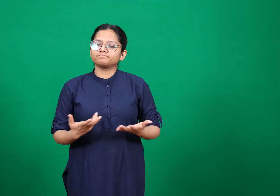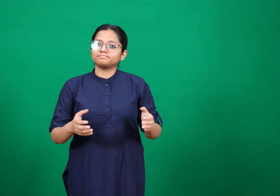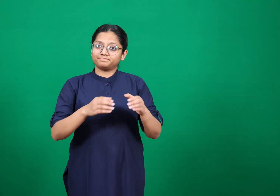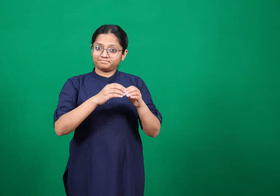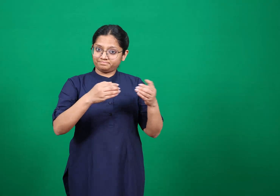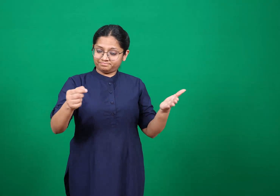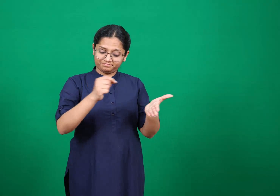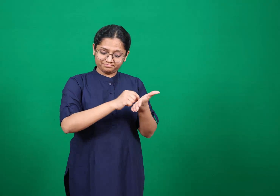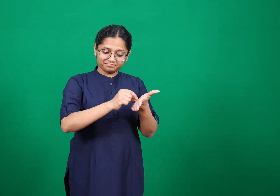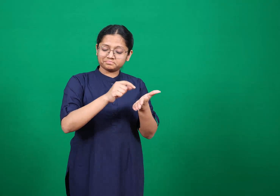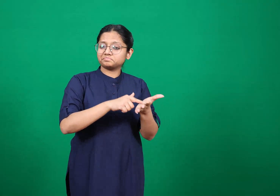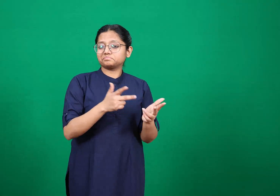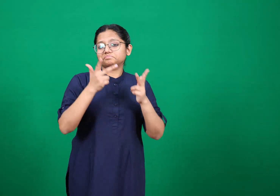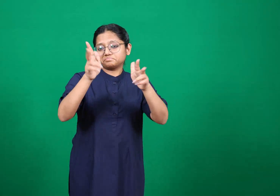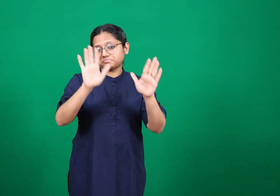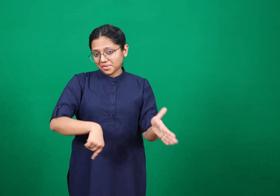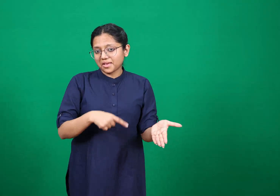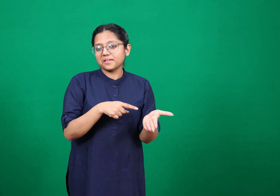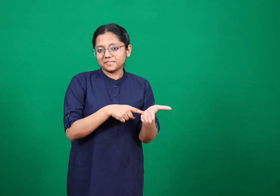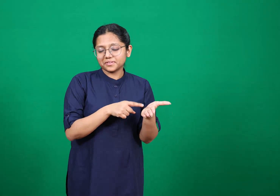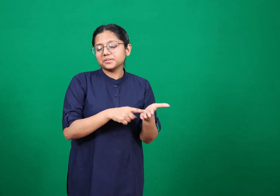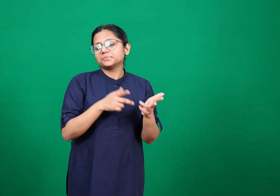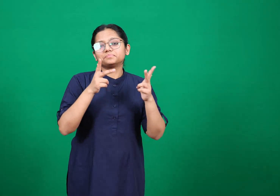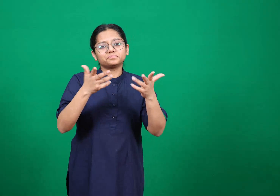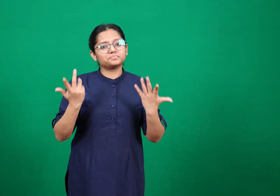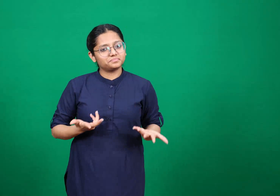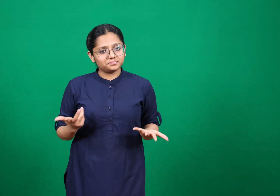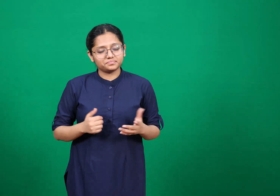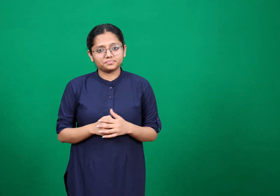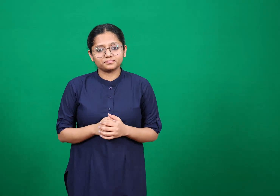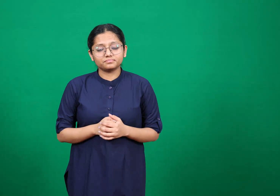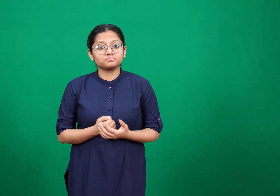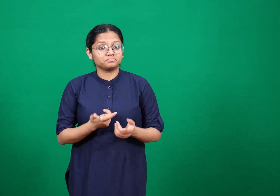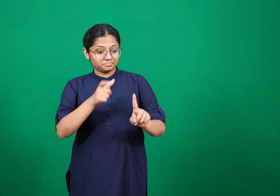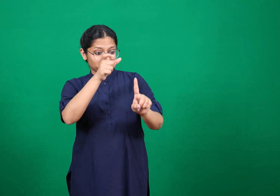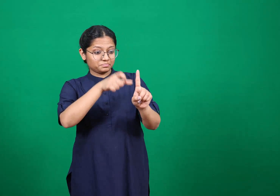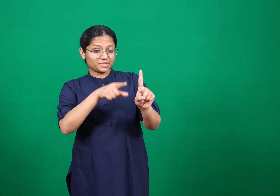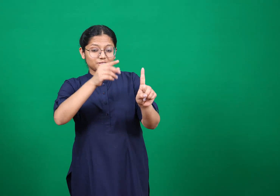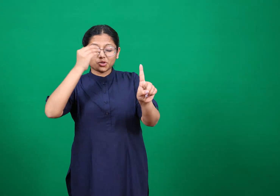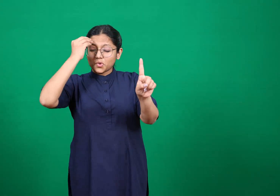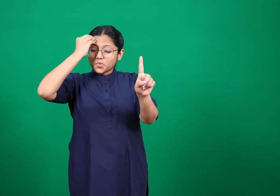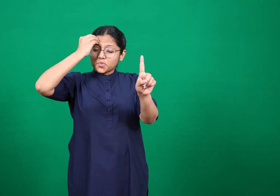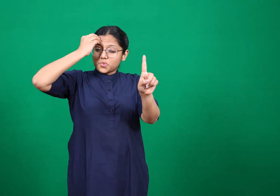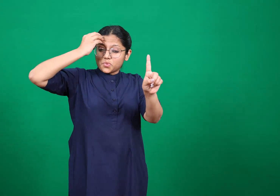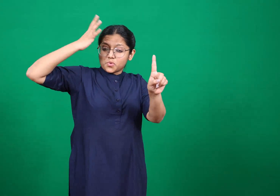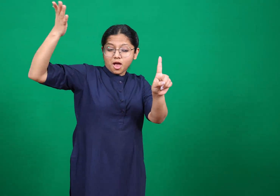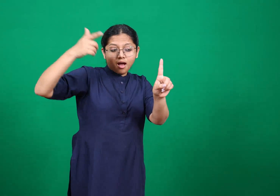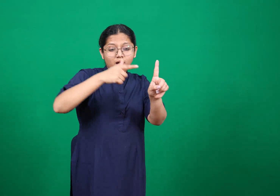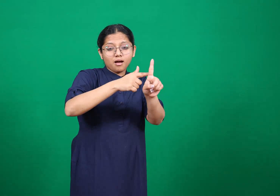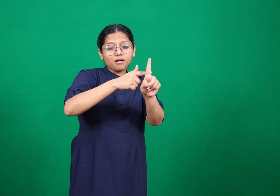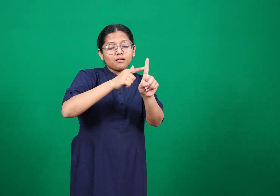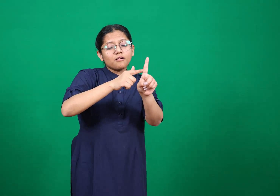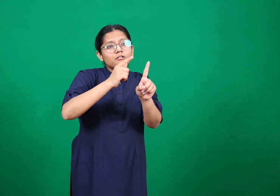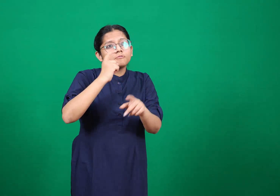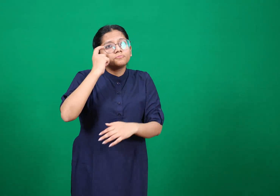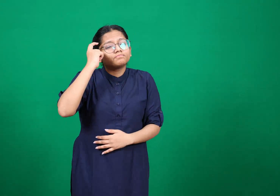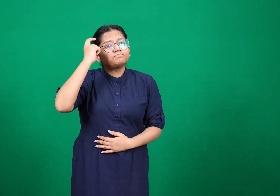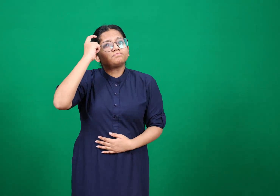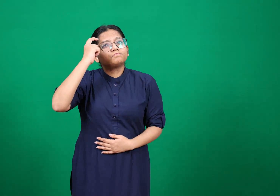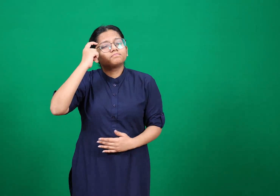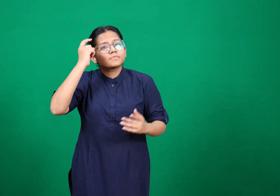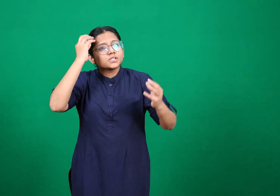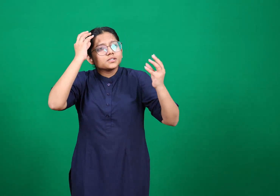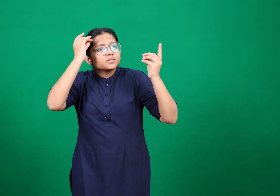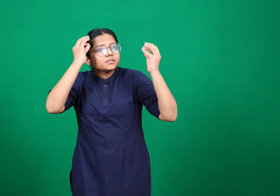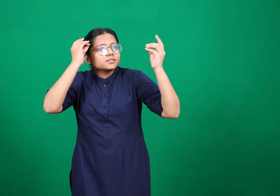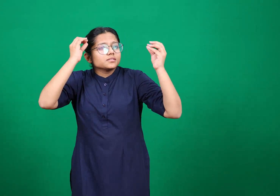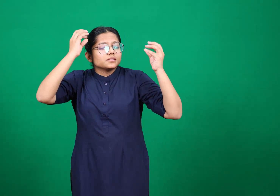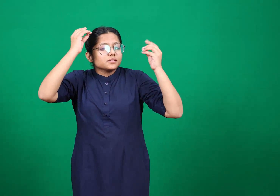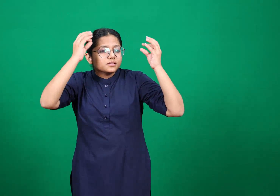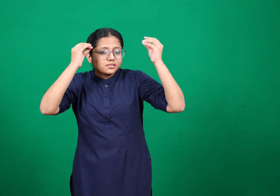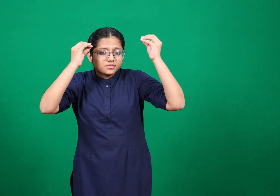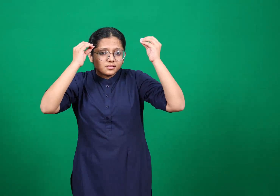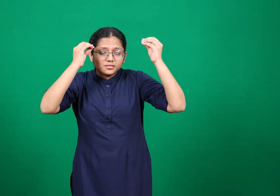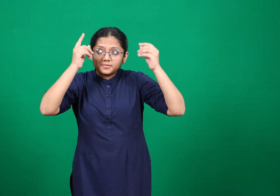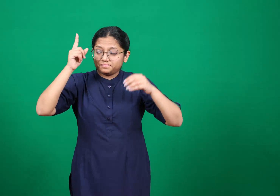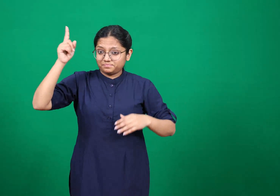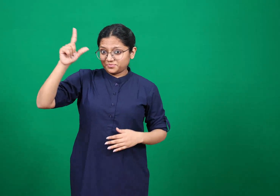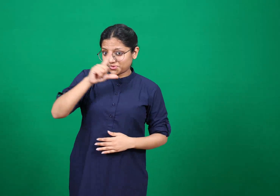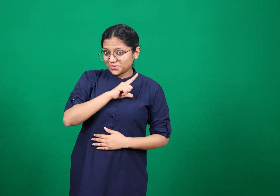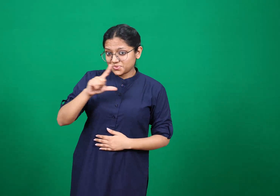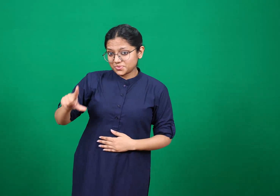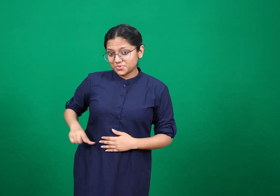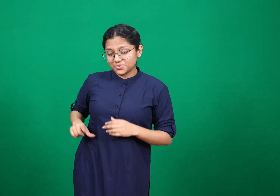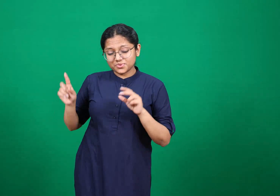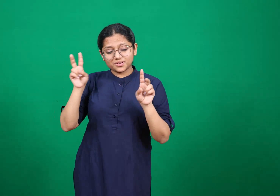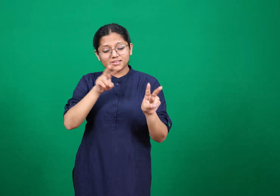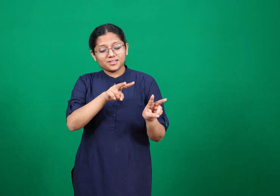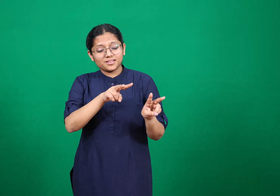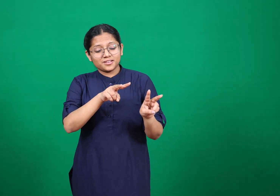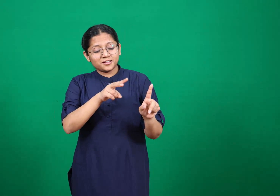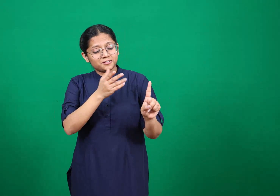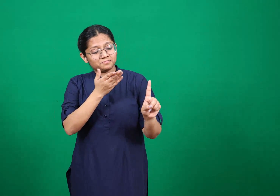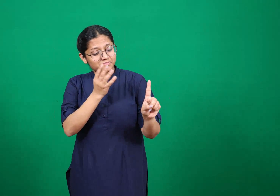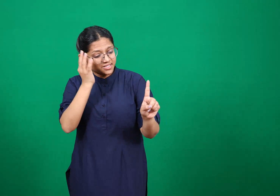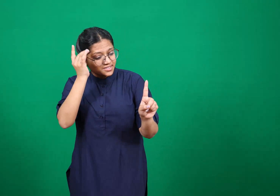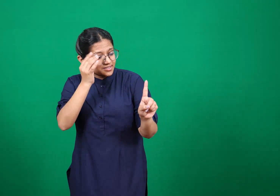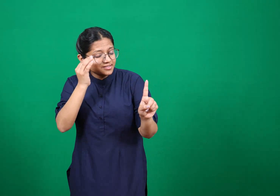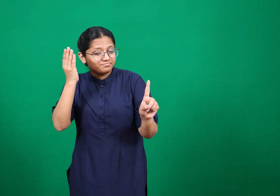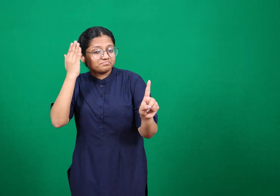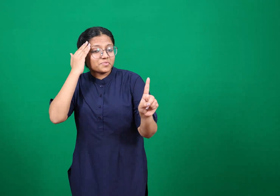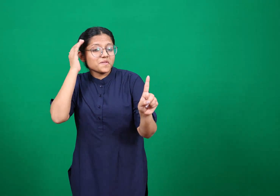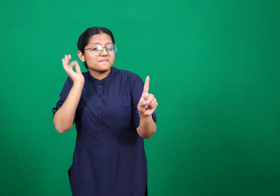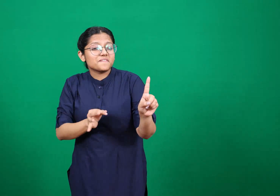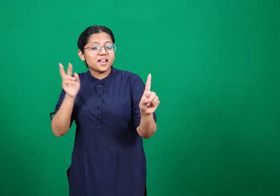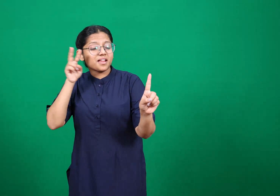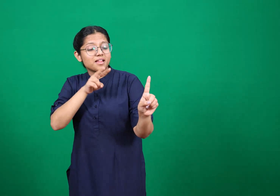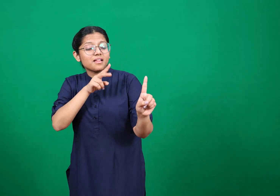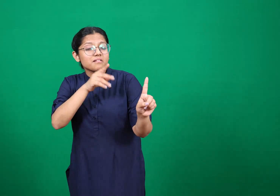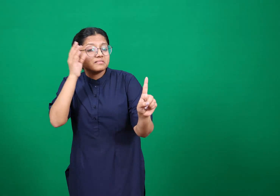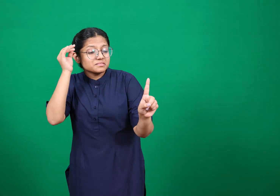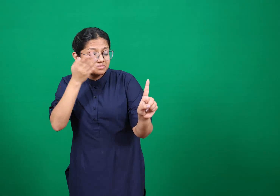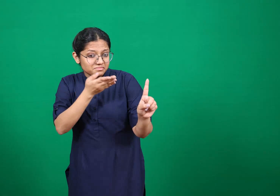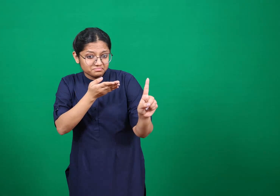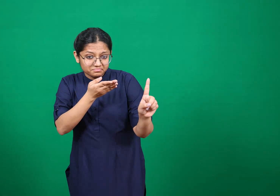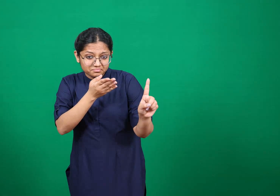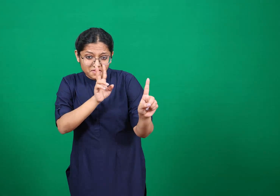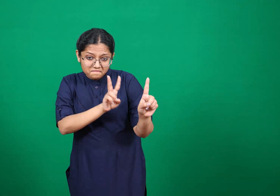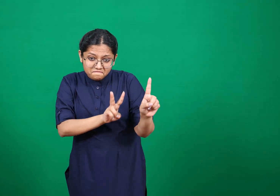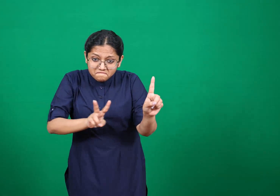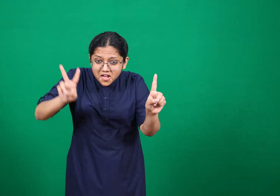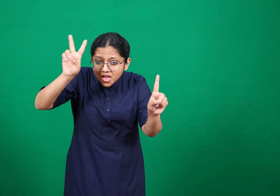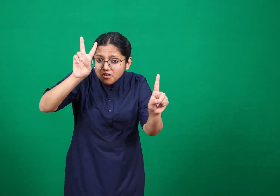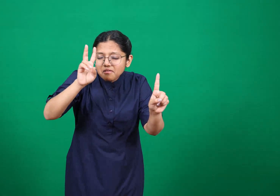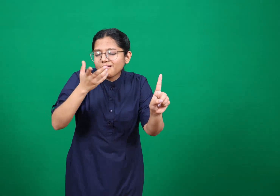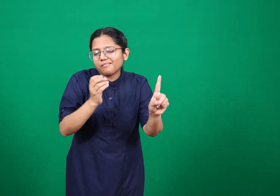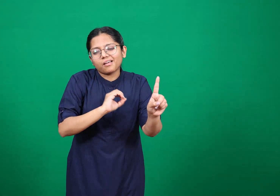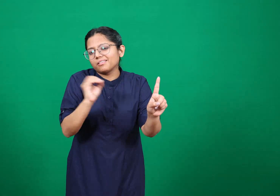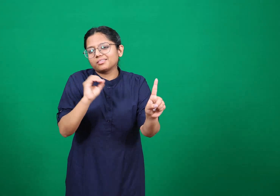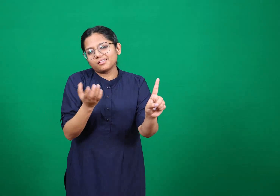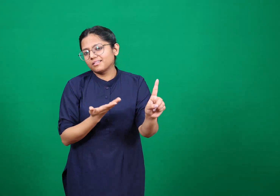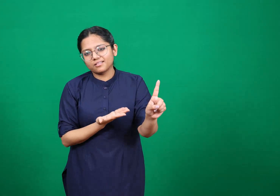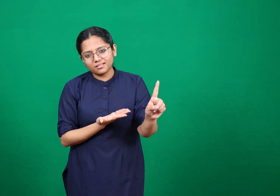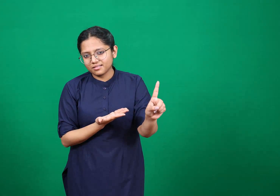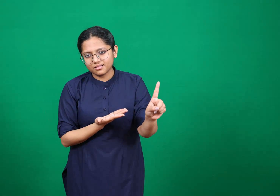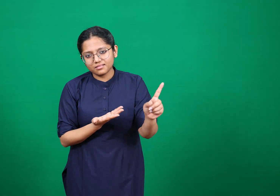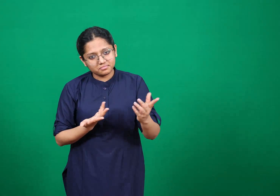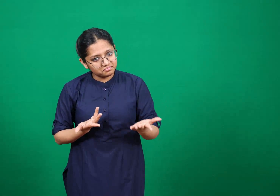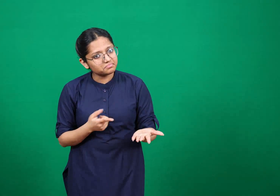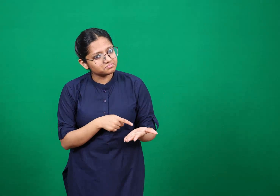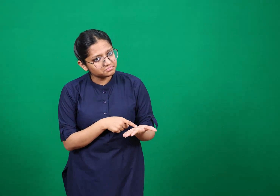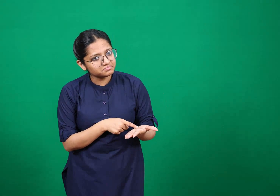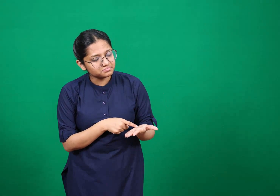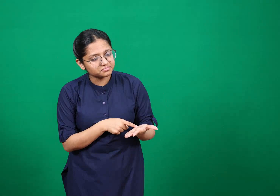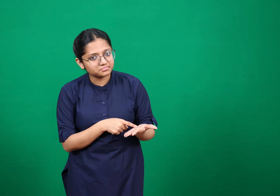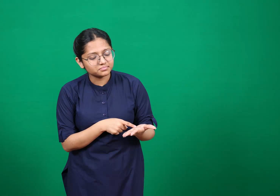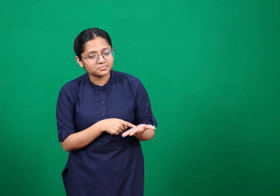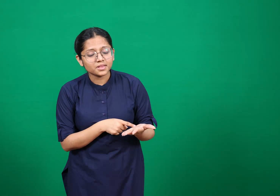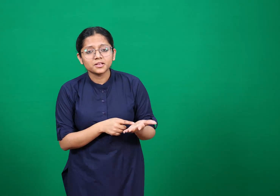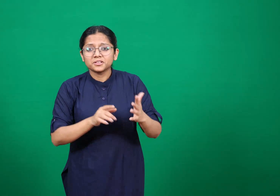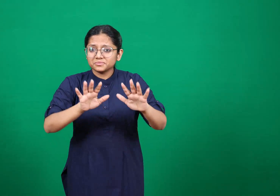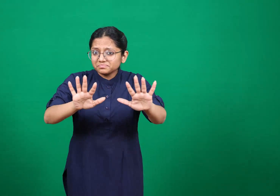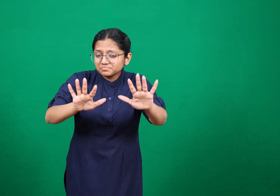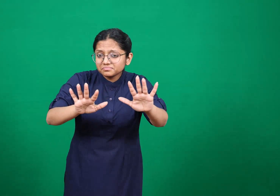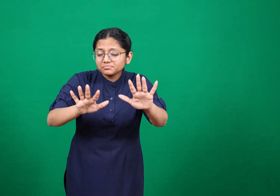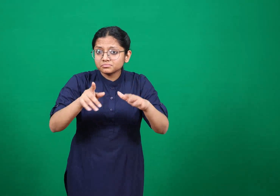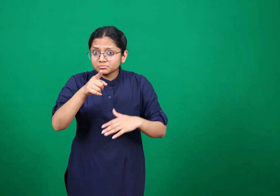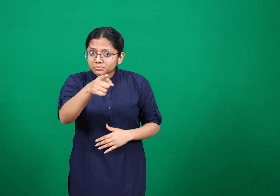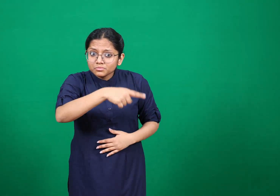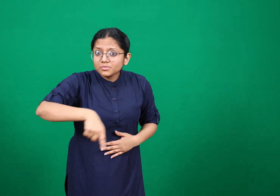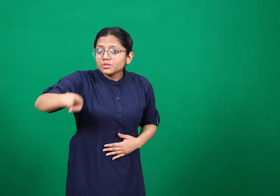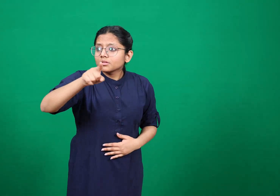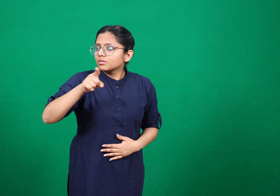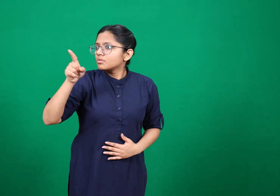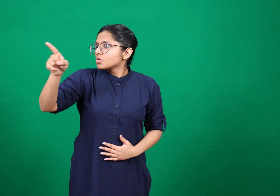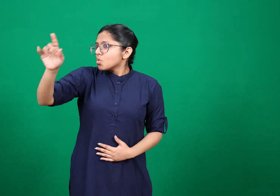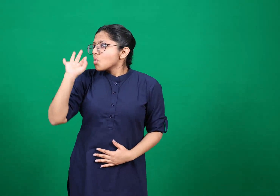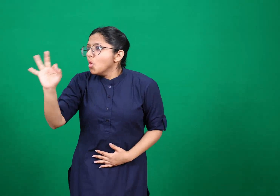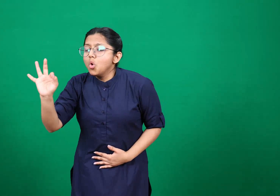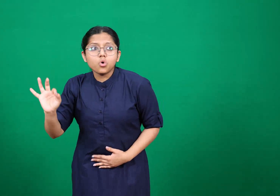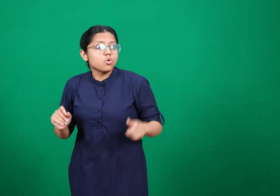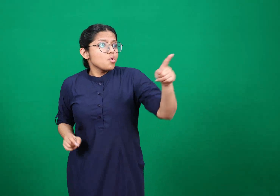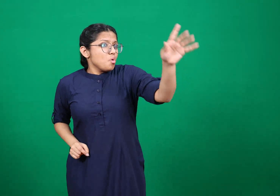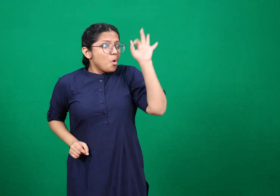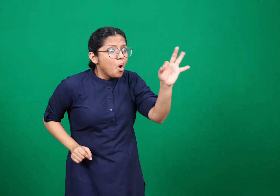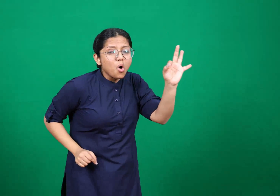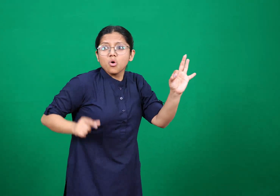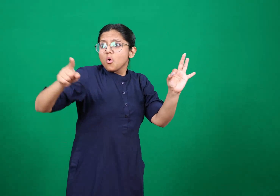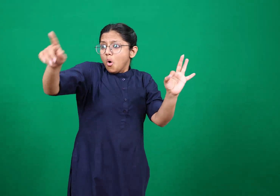And again, "The Lord knows that the thoughts of the wise are futile." Therefore, stop boasting in men.